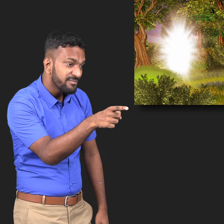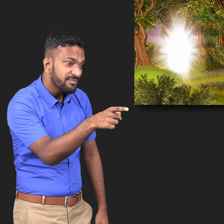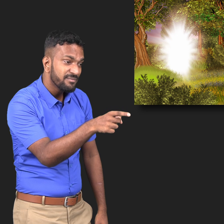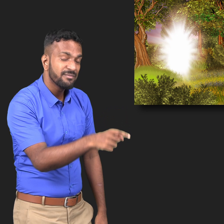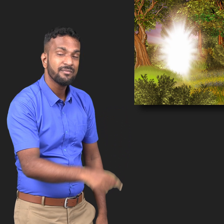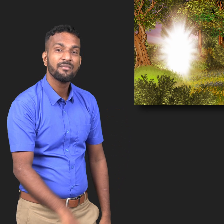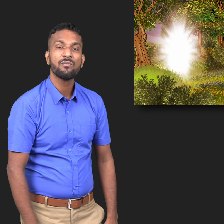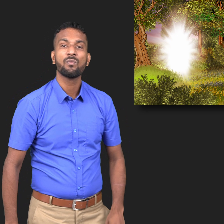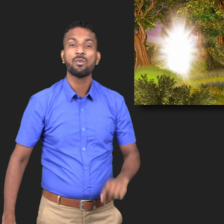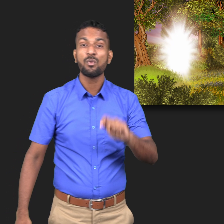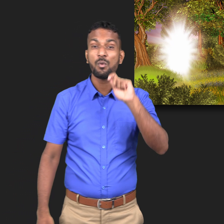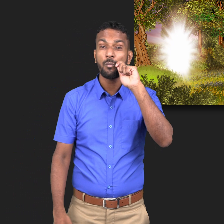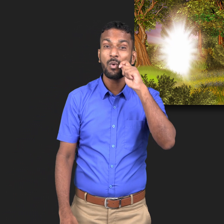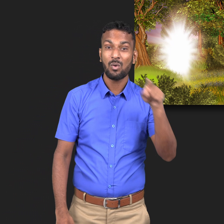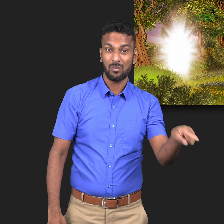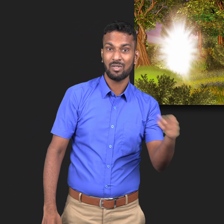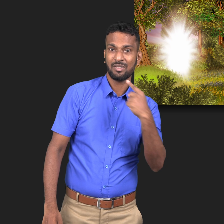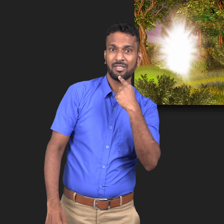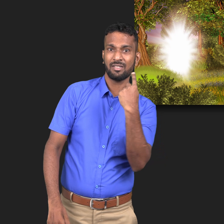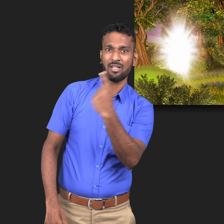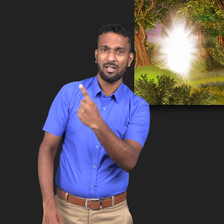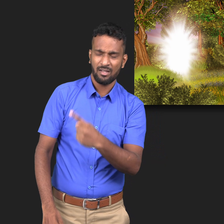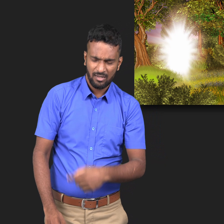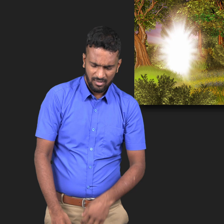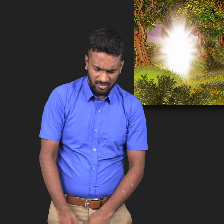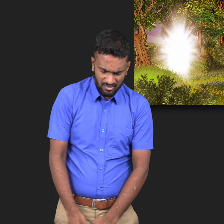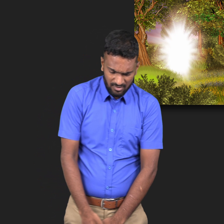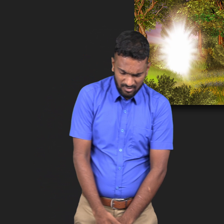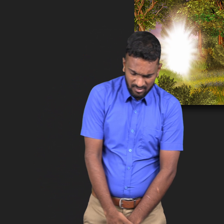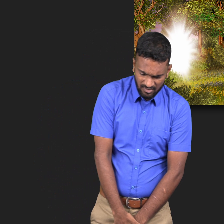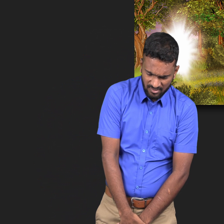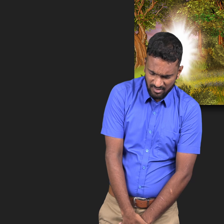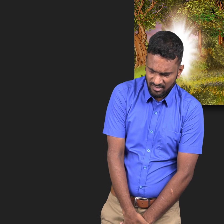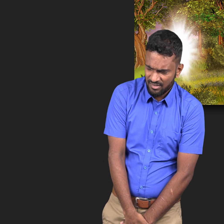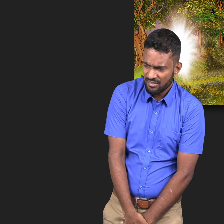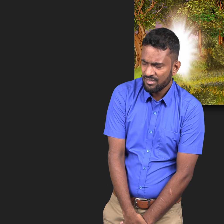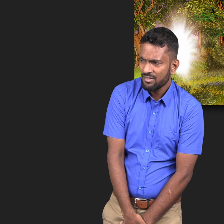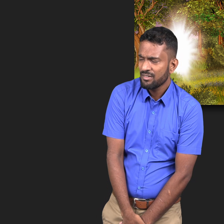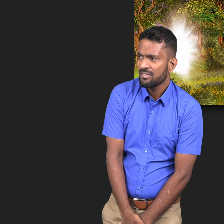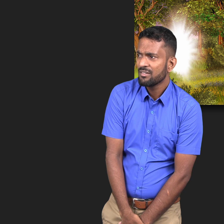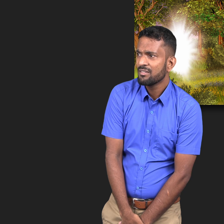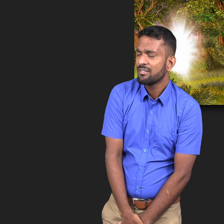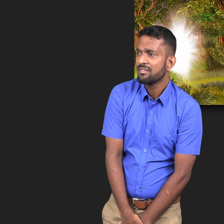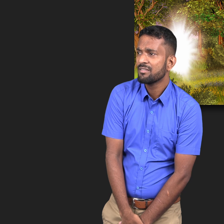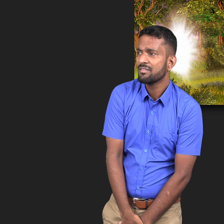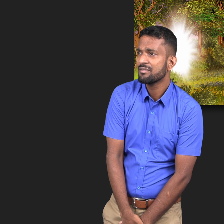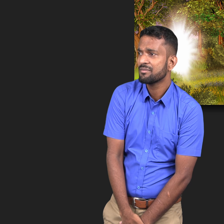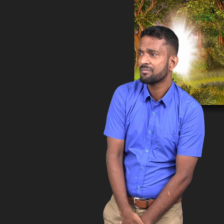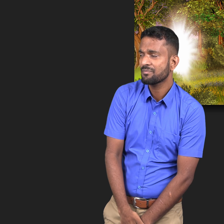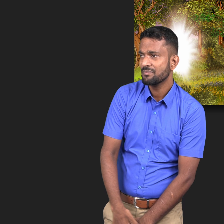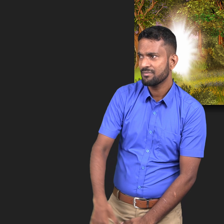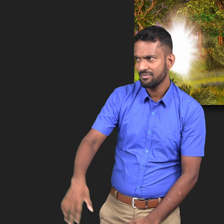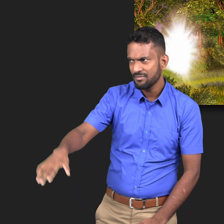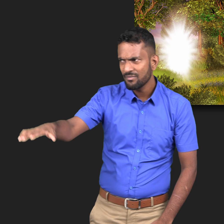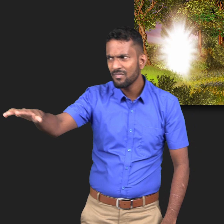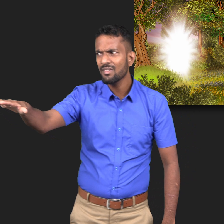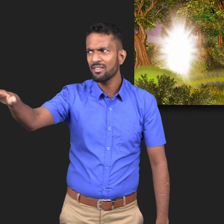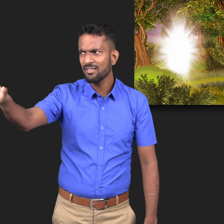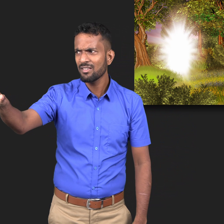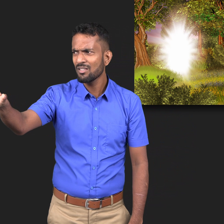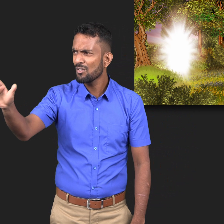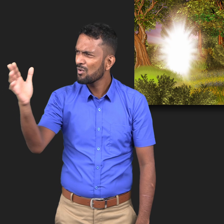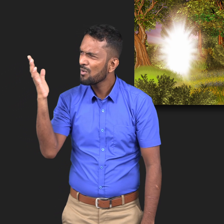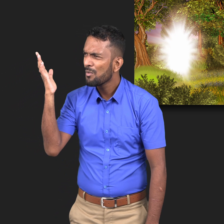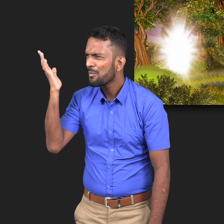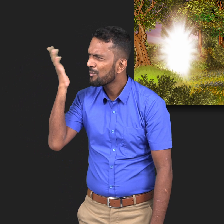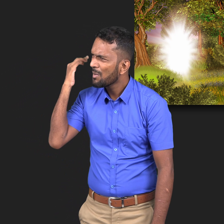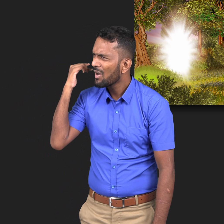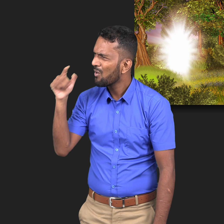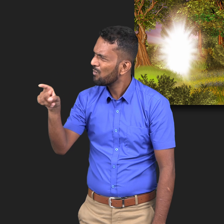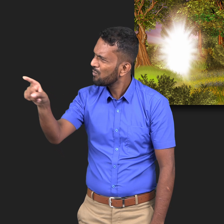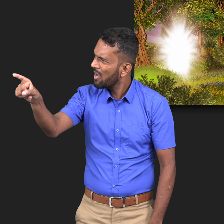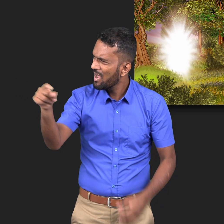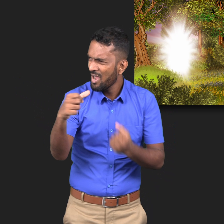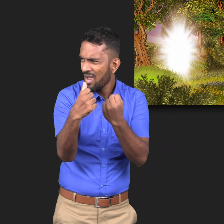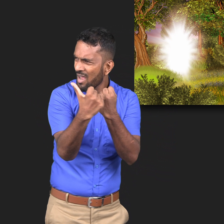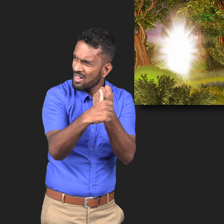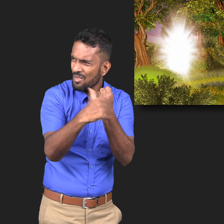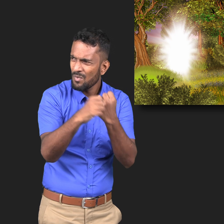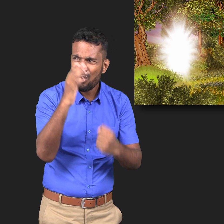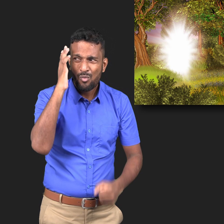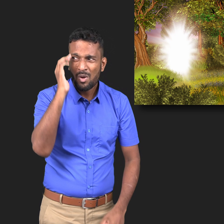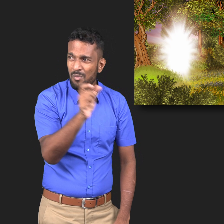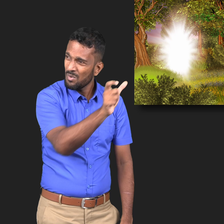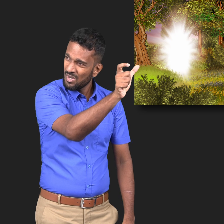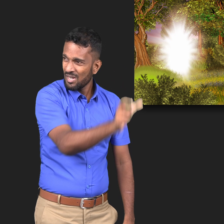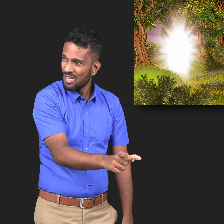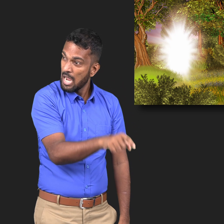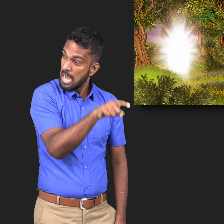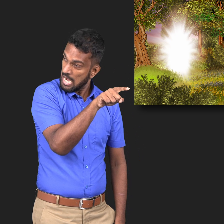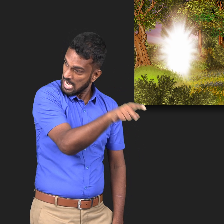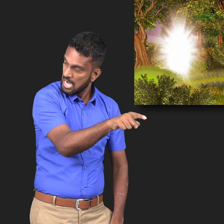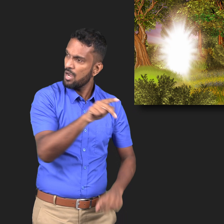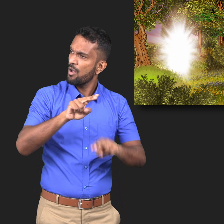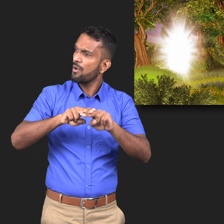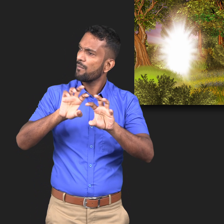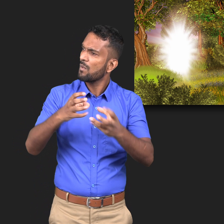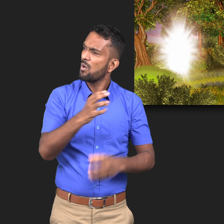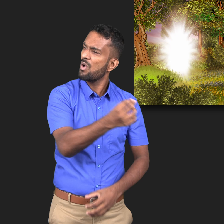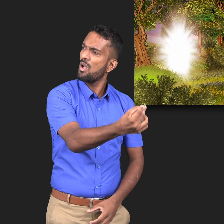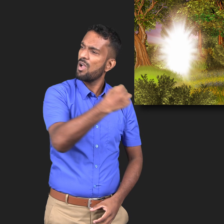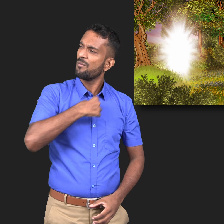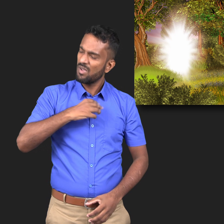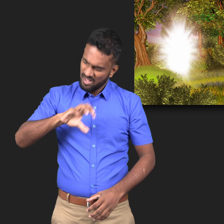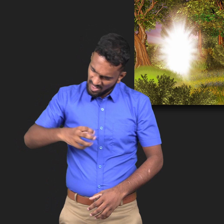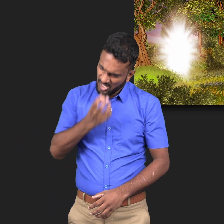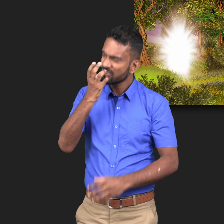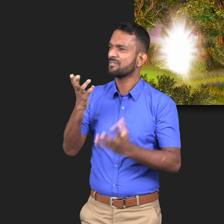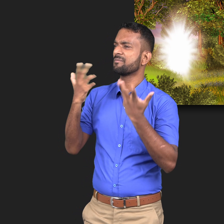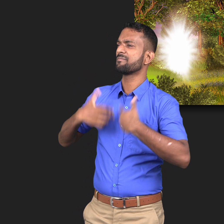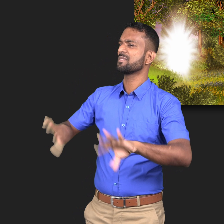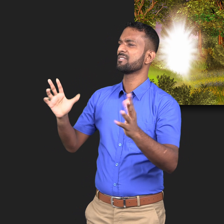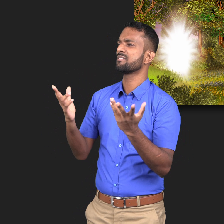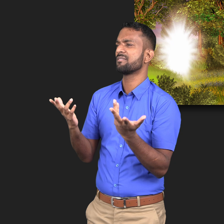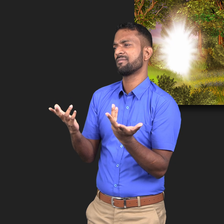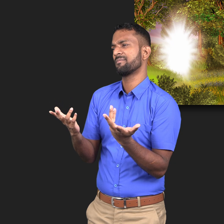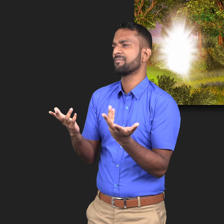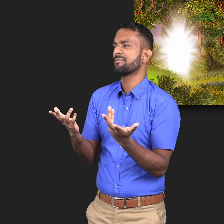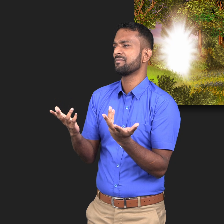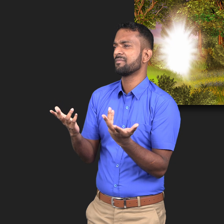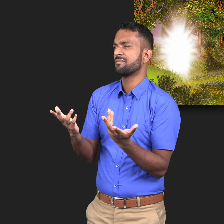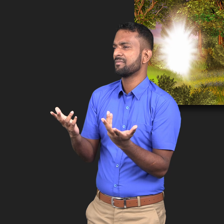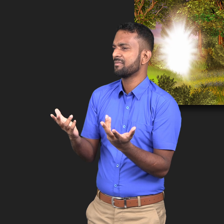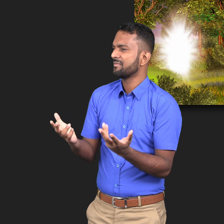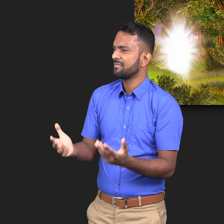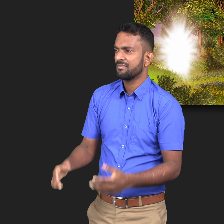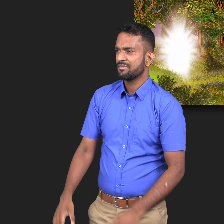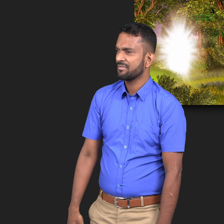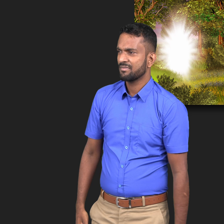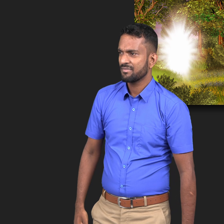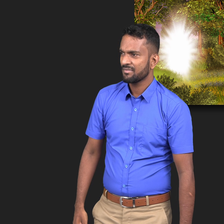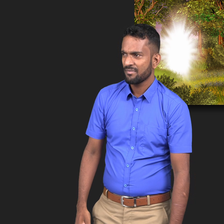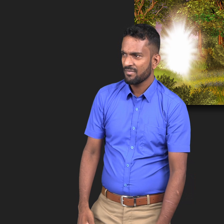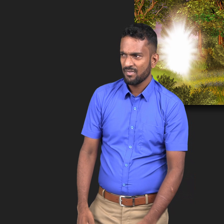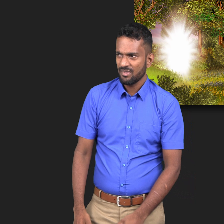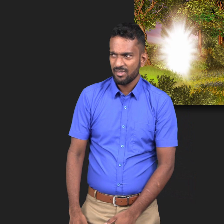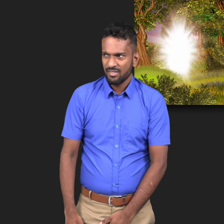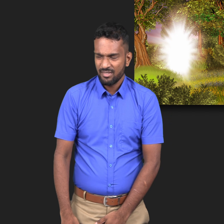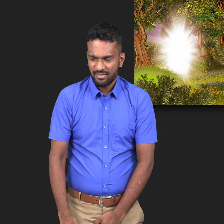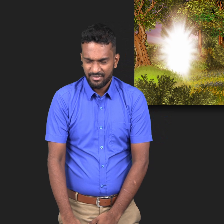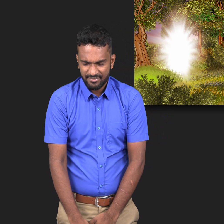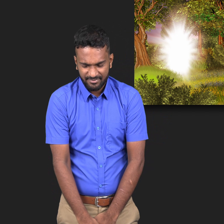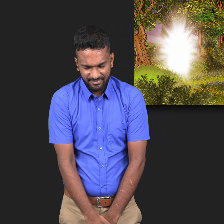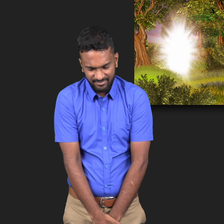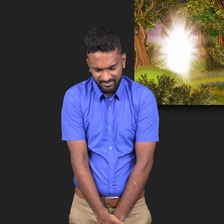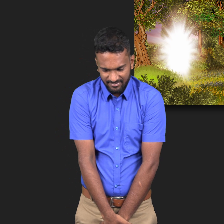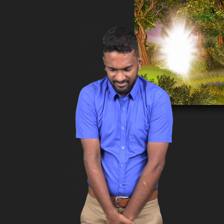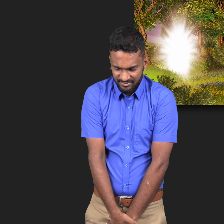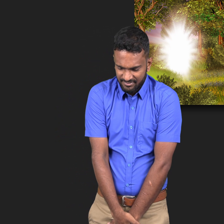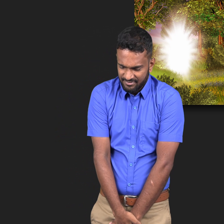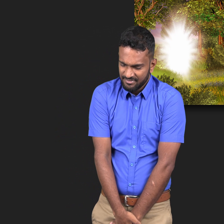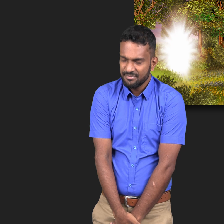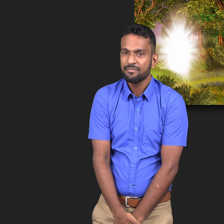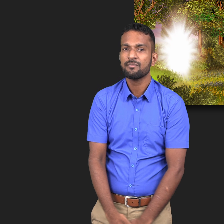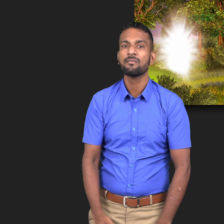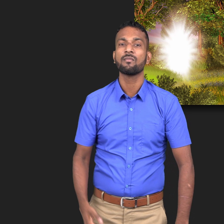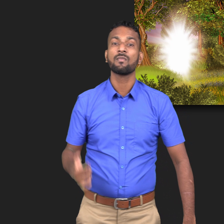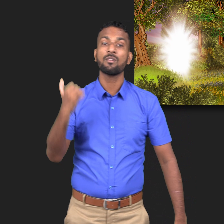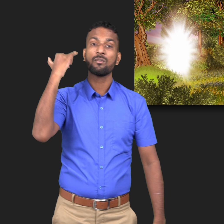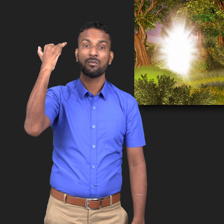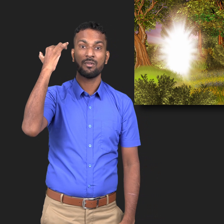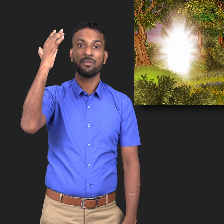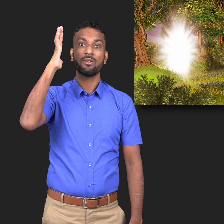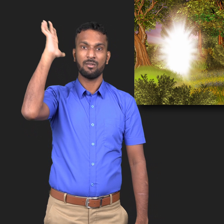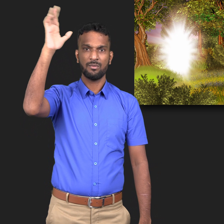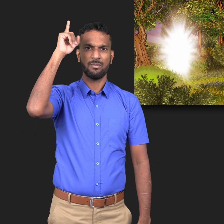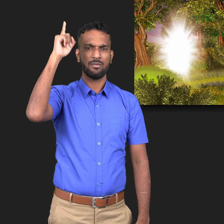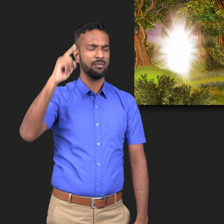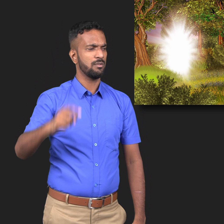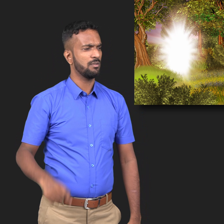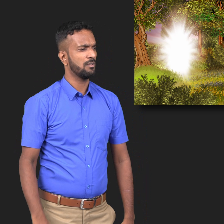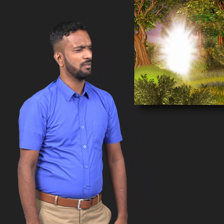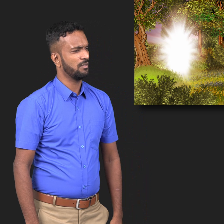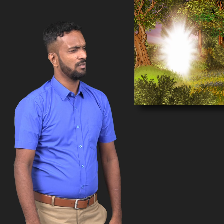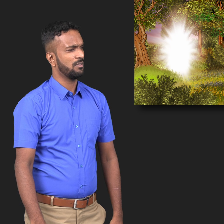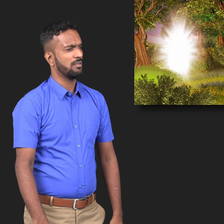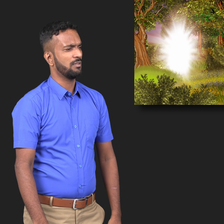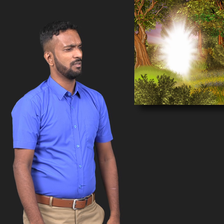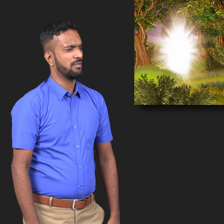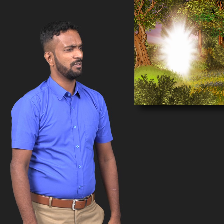And the man answered, “The woman whom You gave me, she gave me fruit from the tree, and I ate it.”